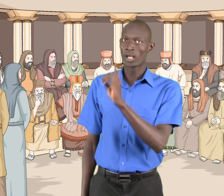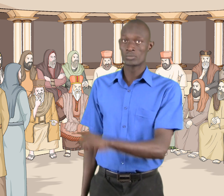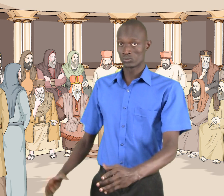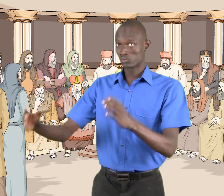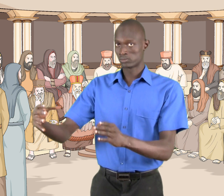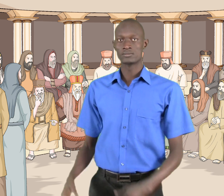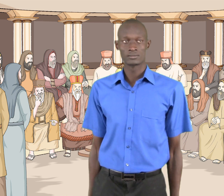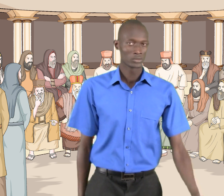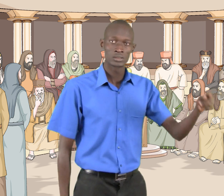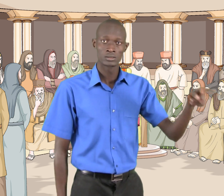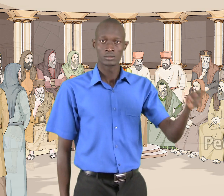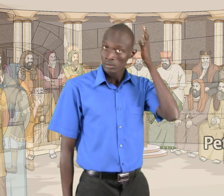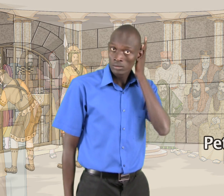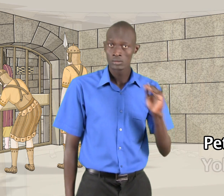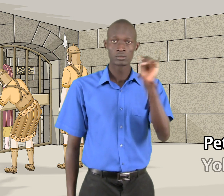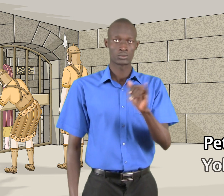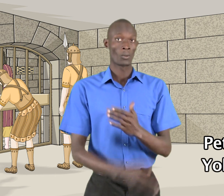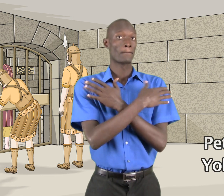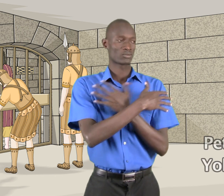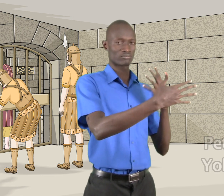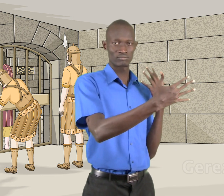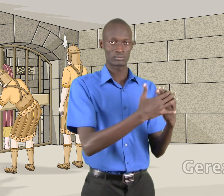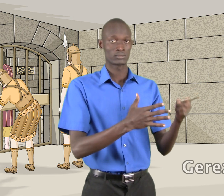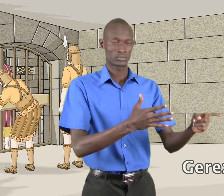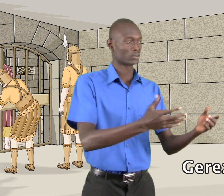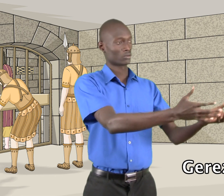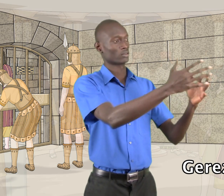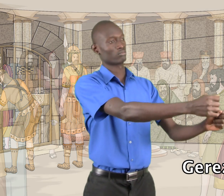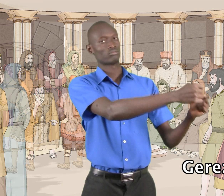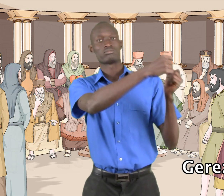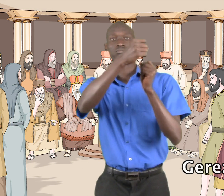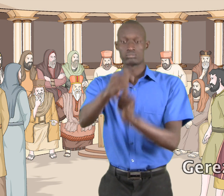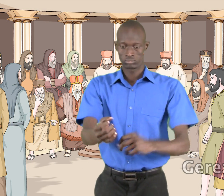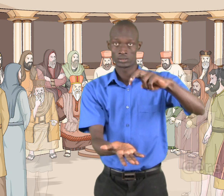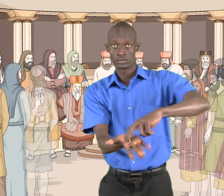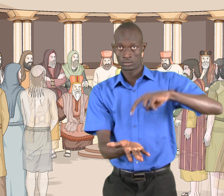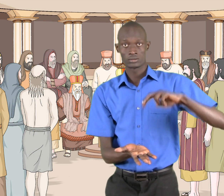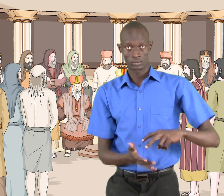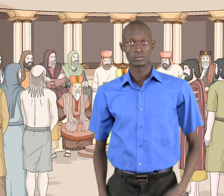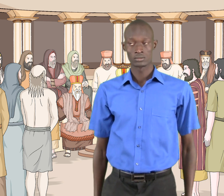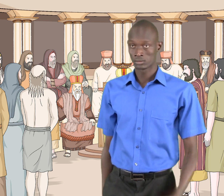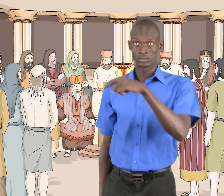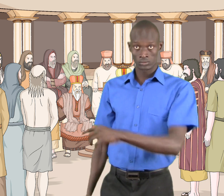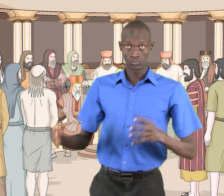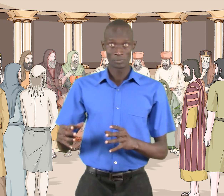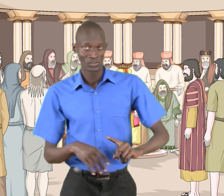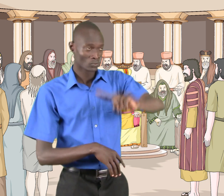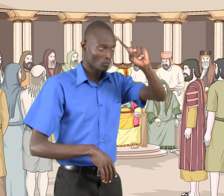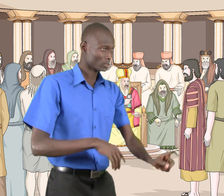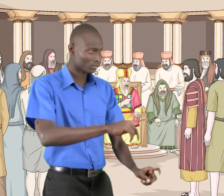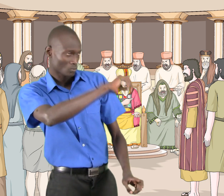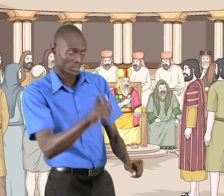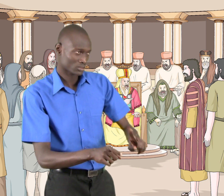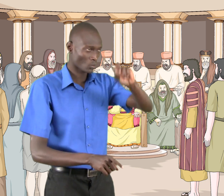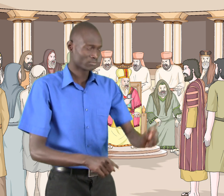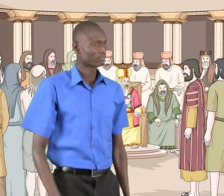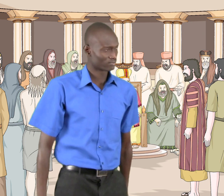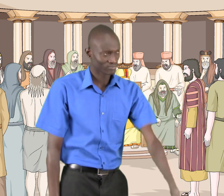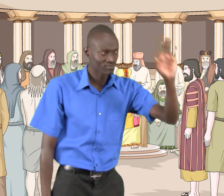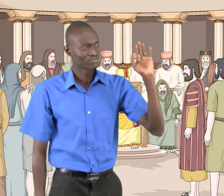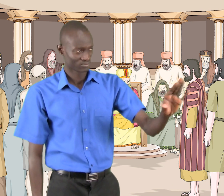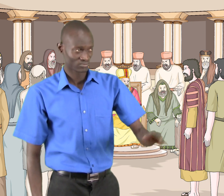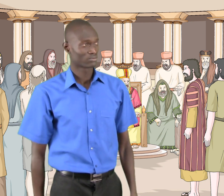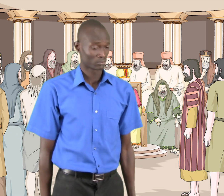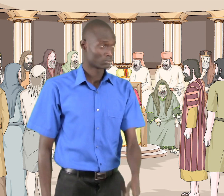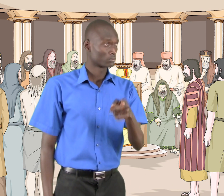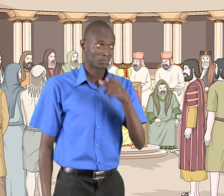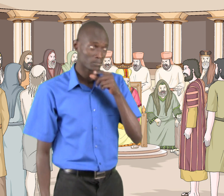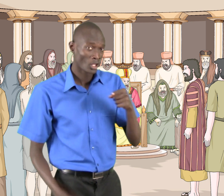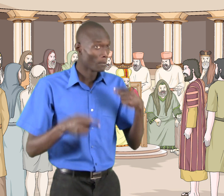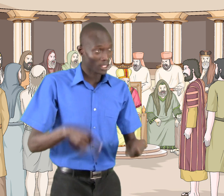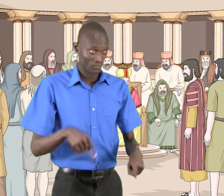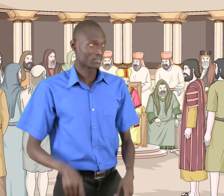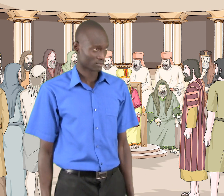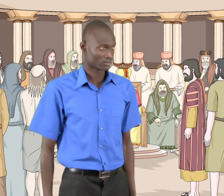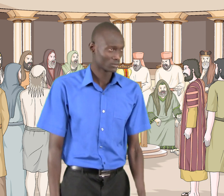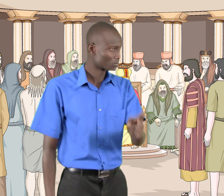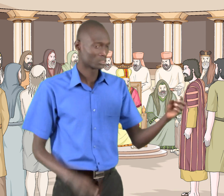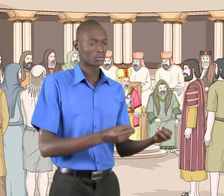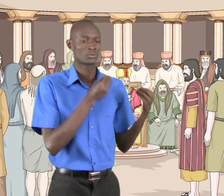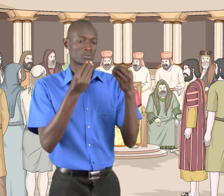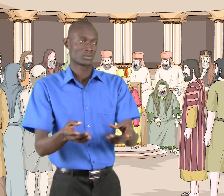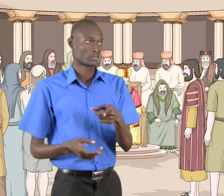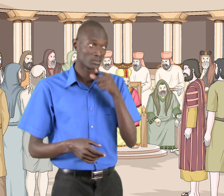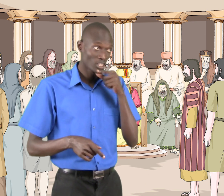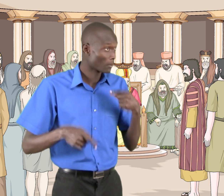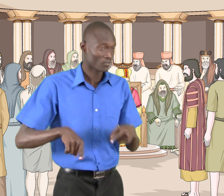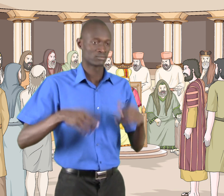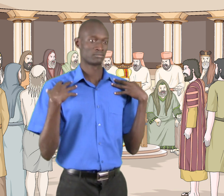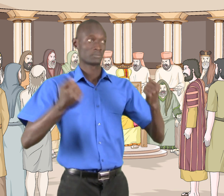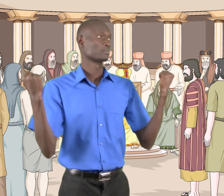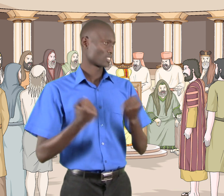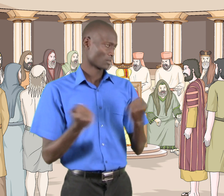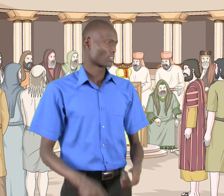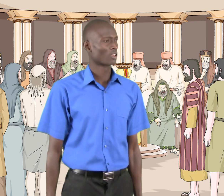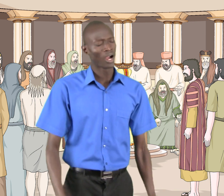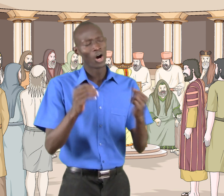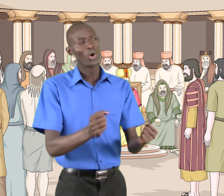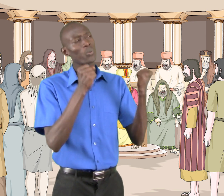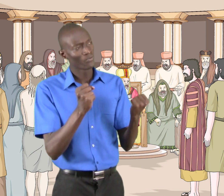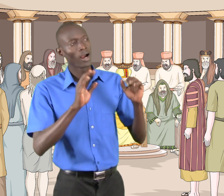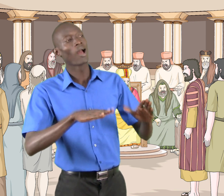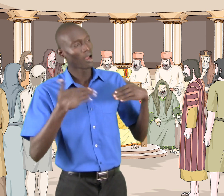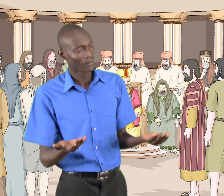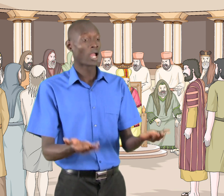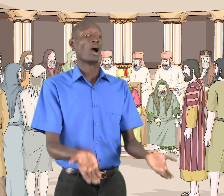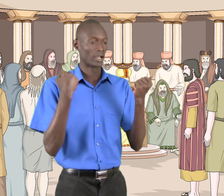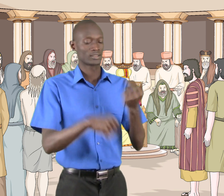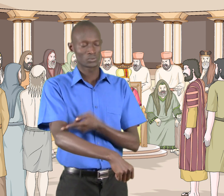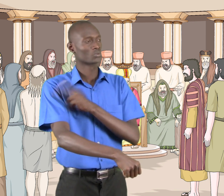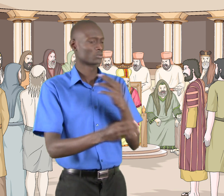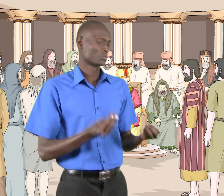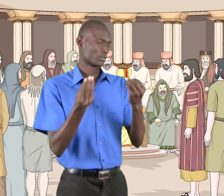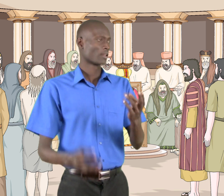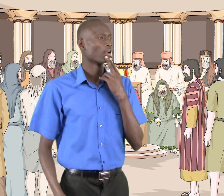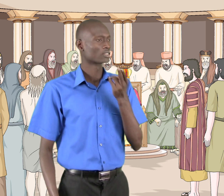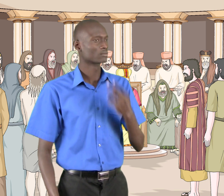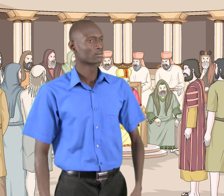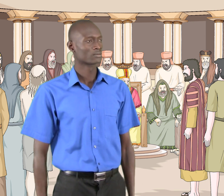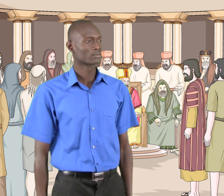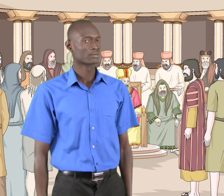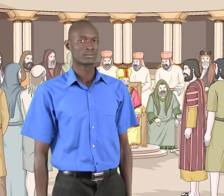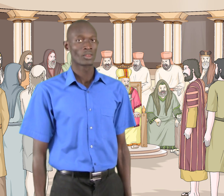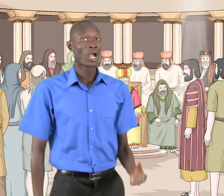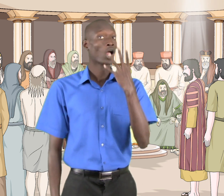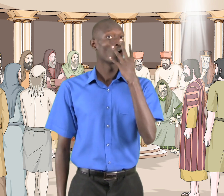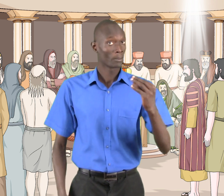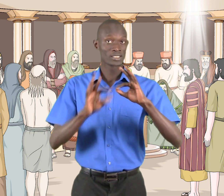They had Peter and John brought in and began to question them: “By what power or what name did you do this?”